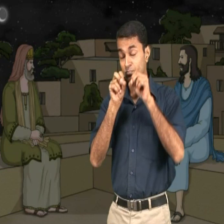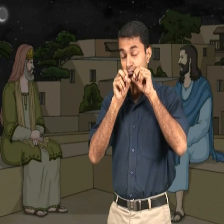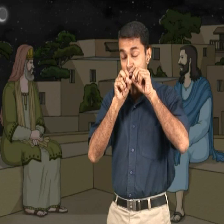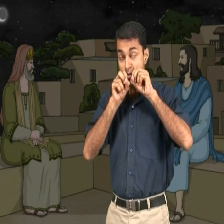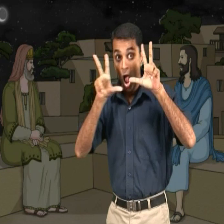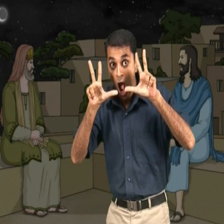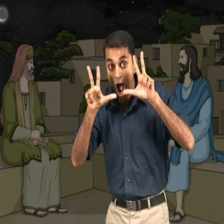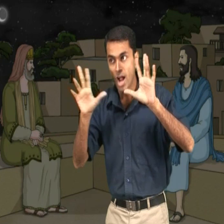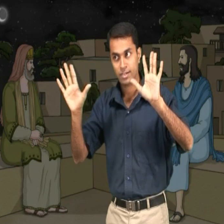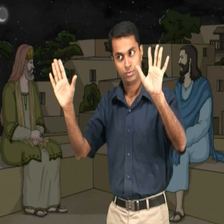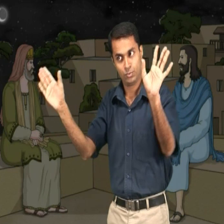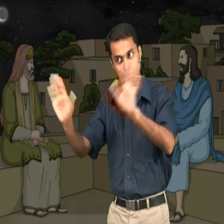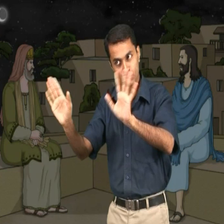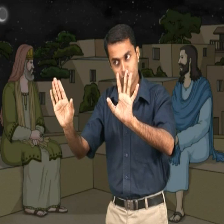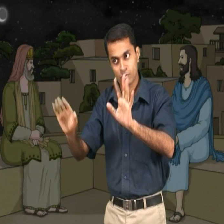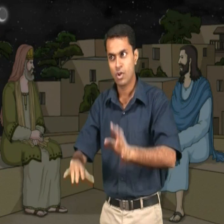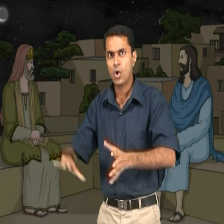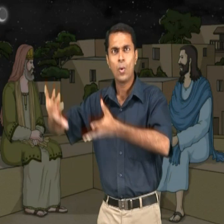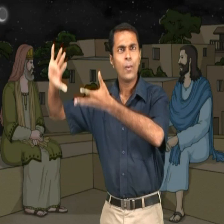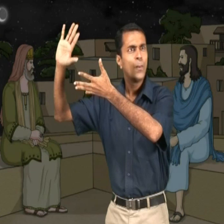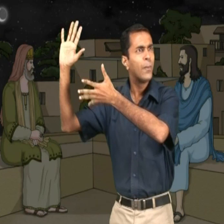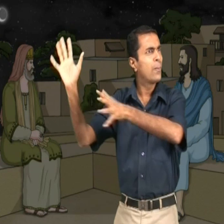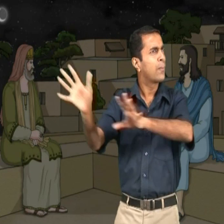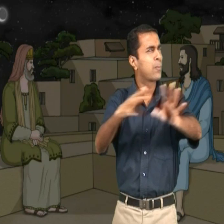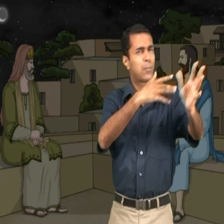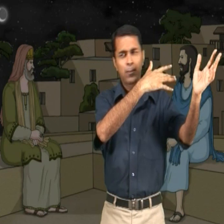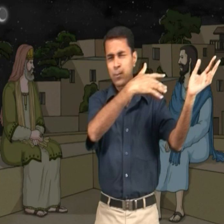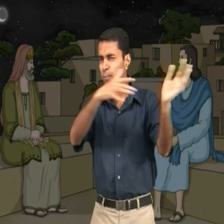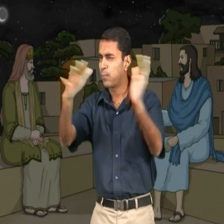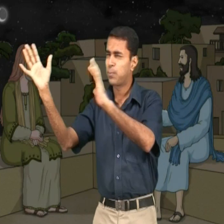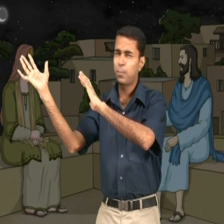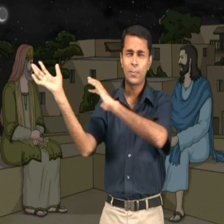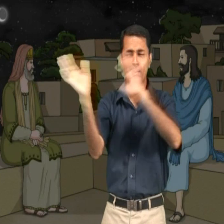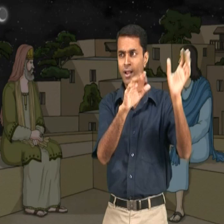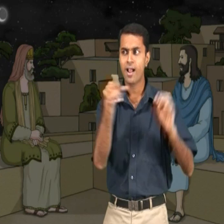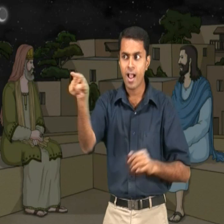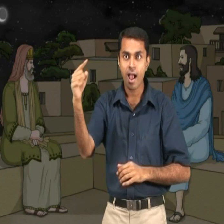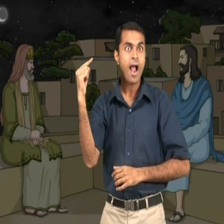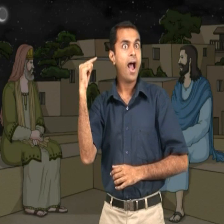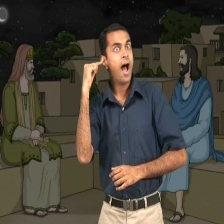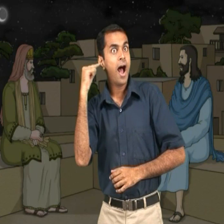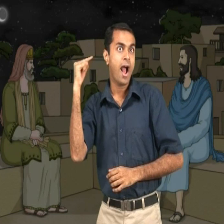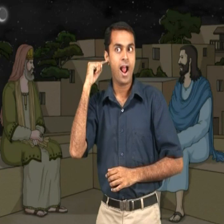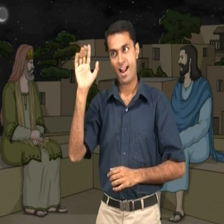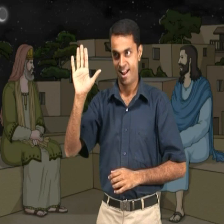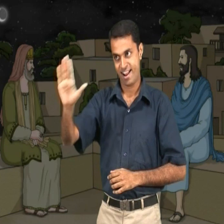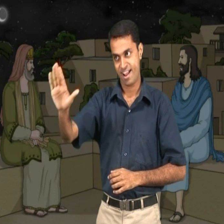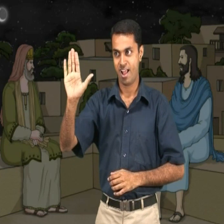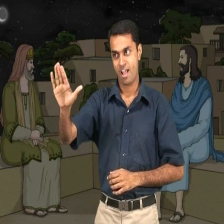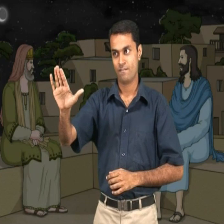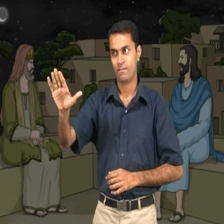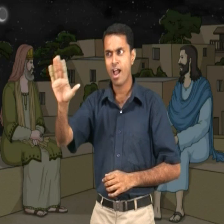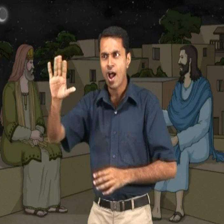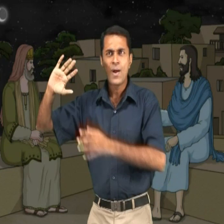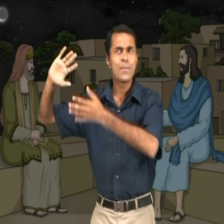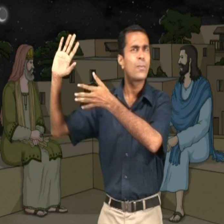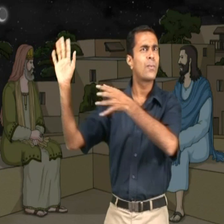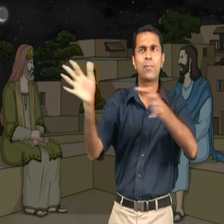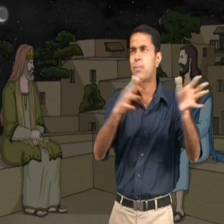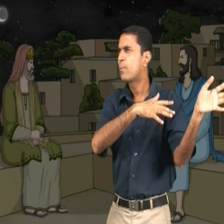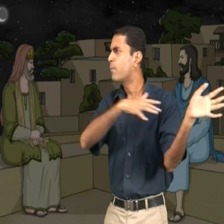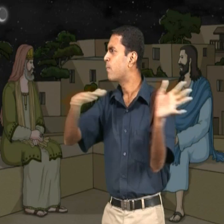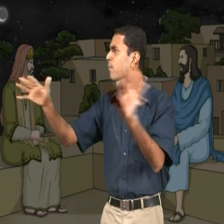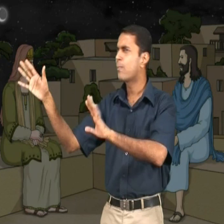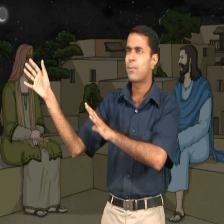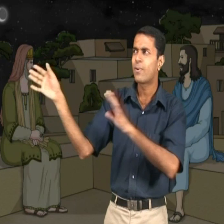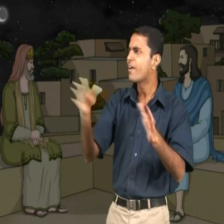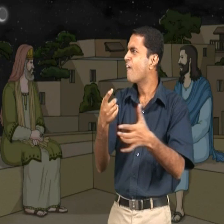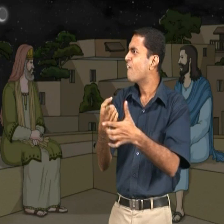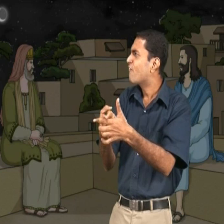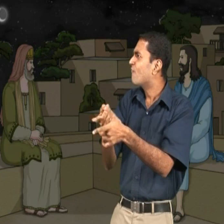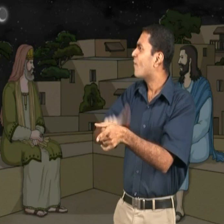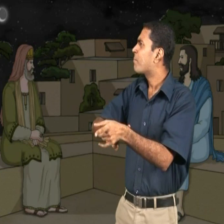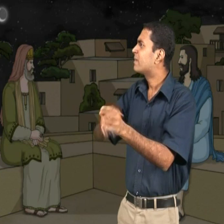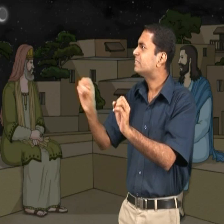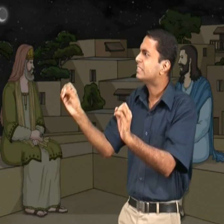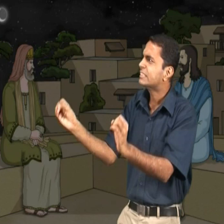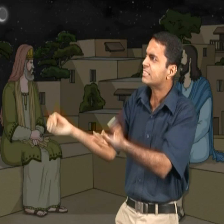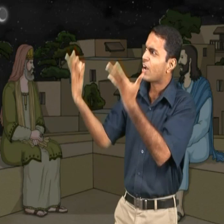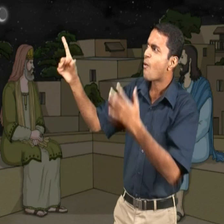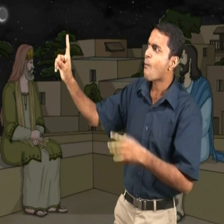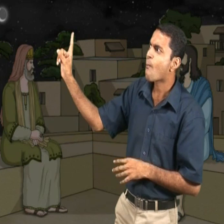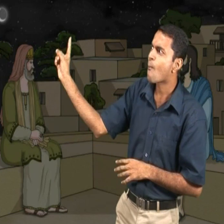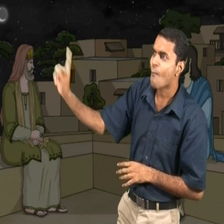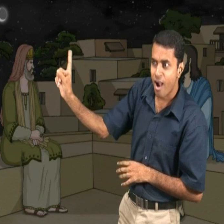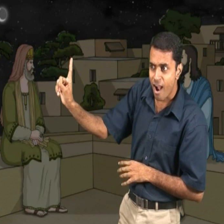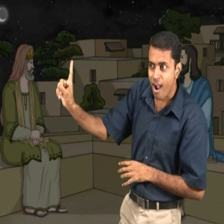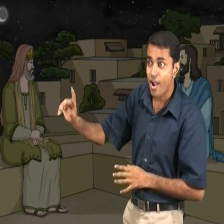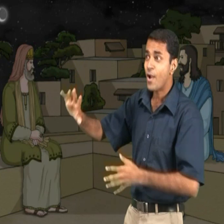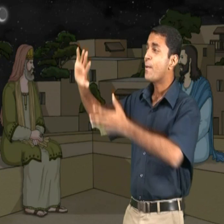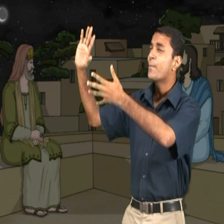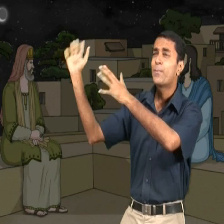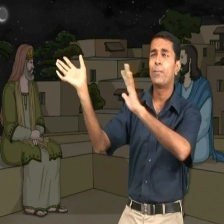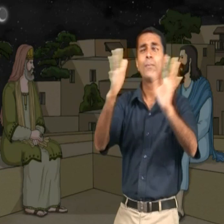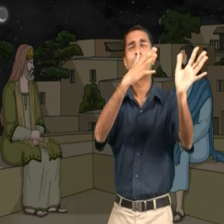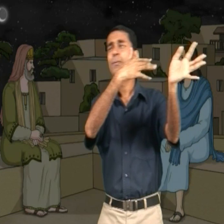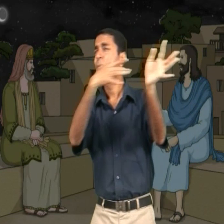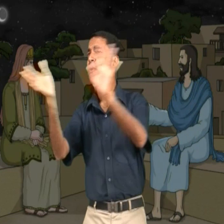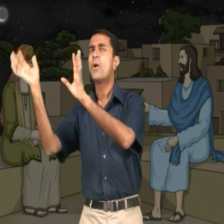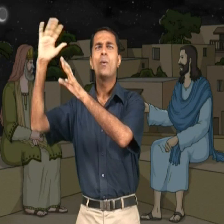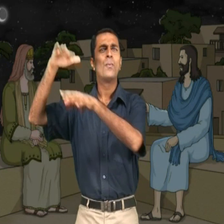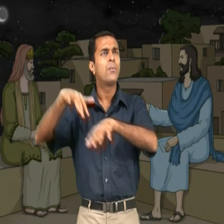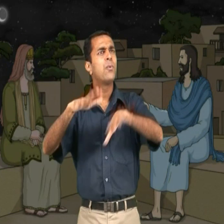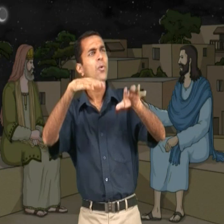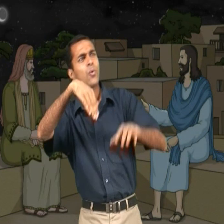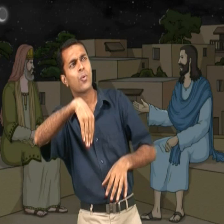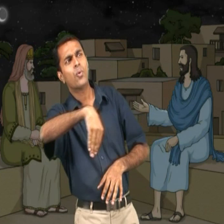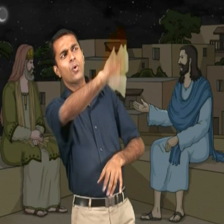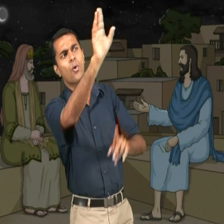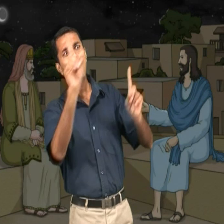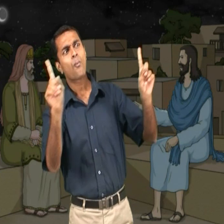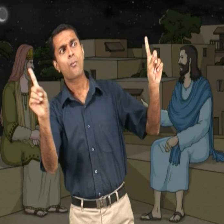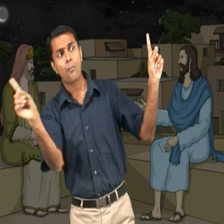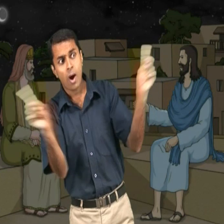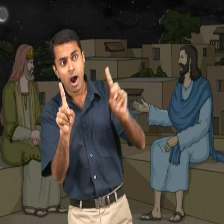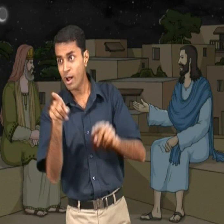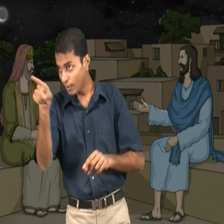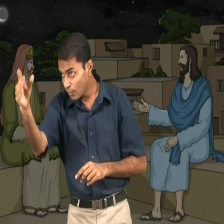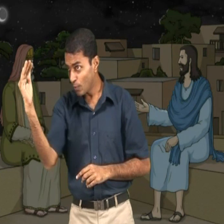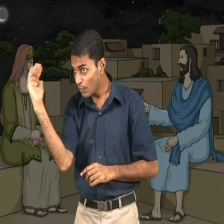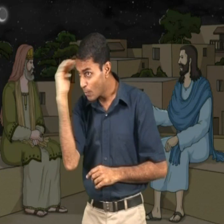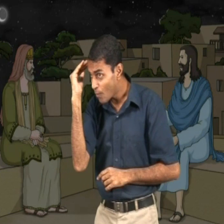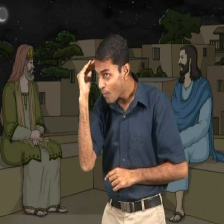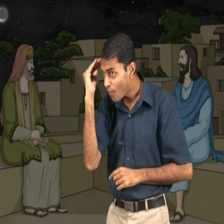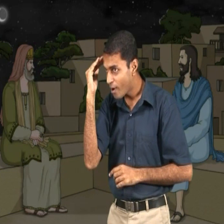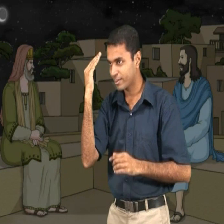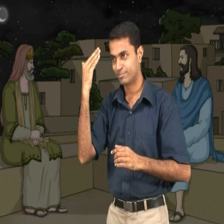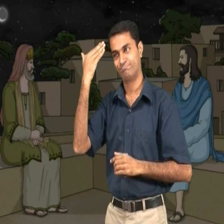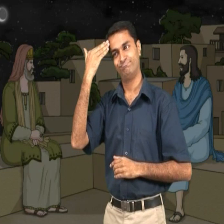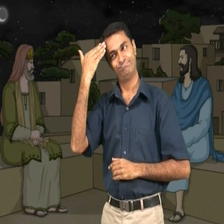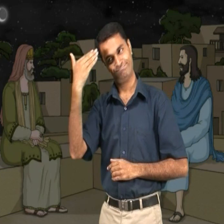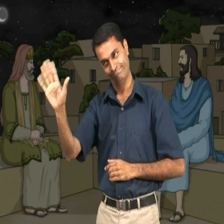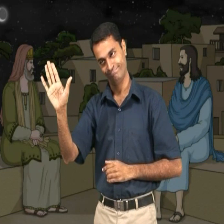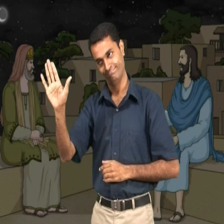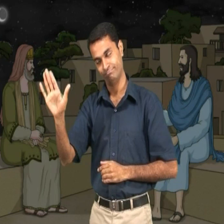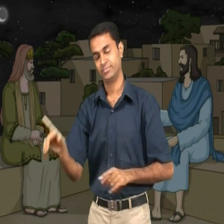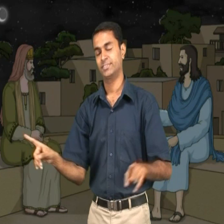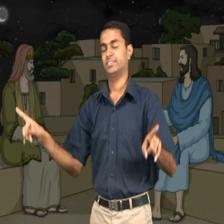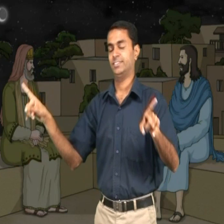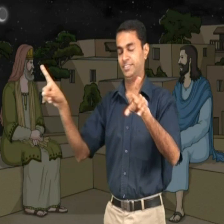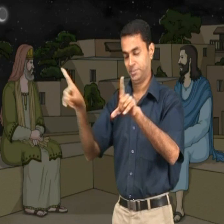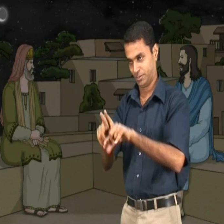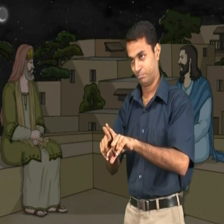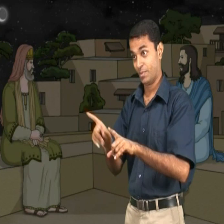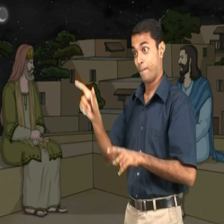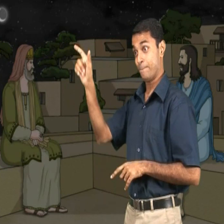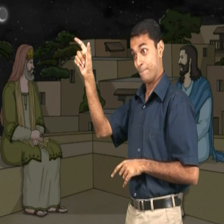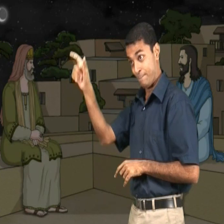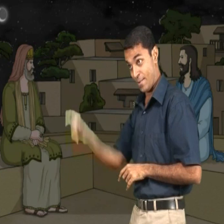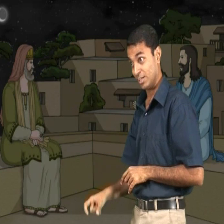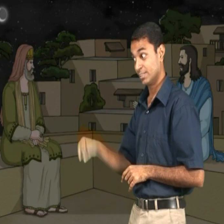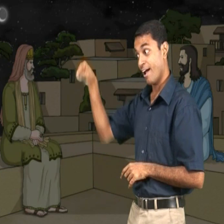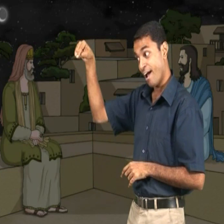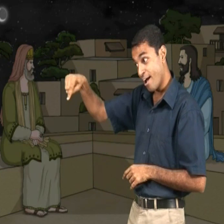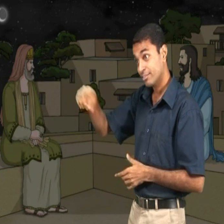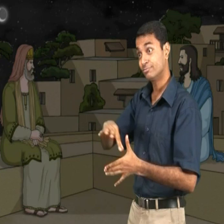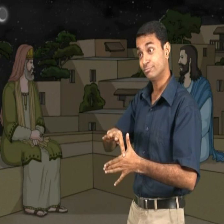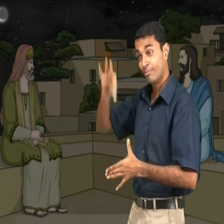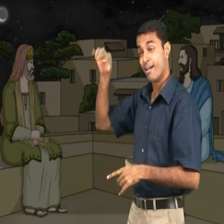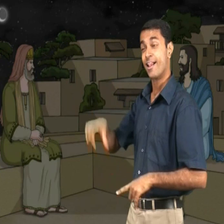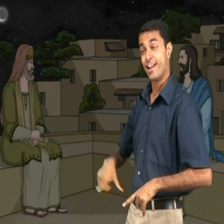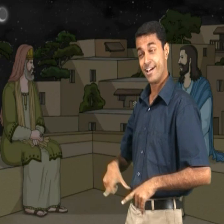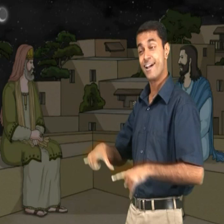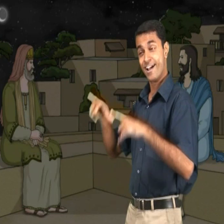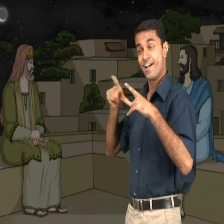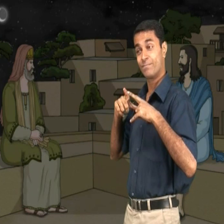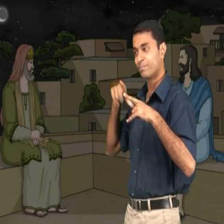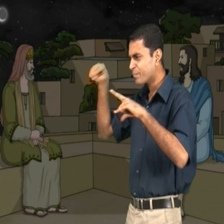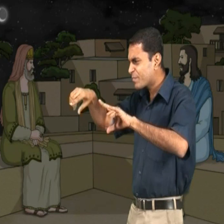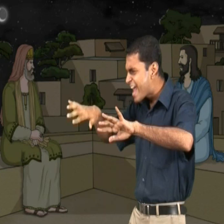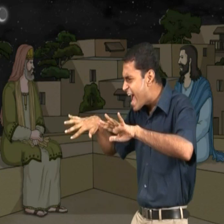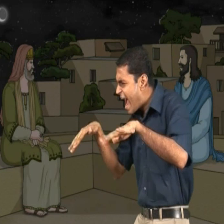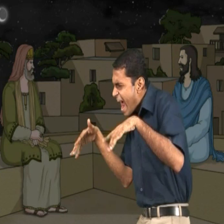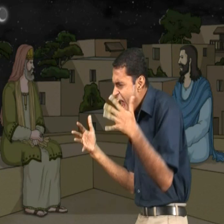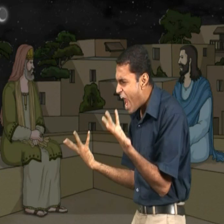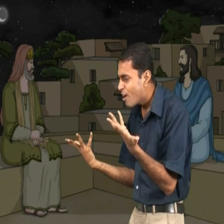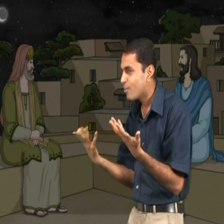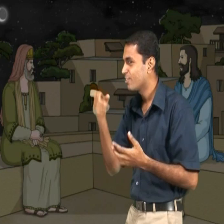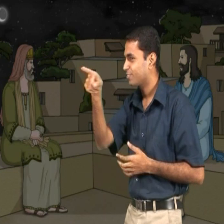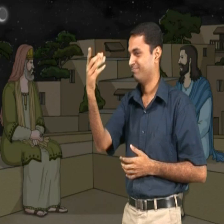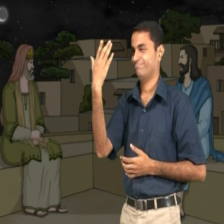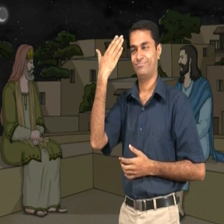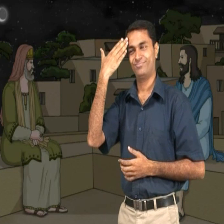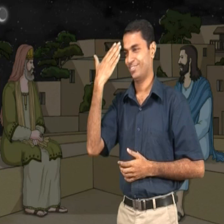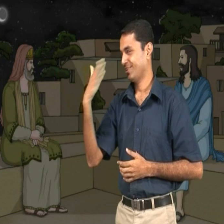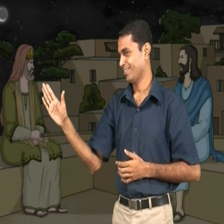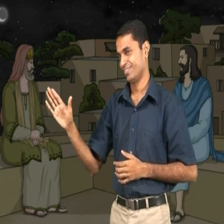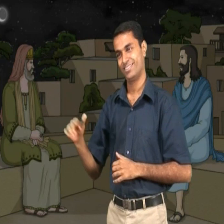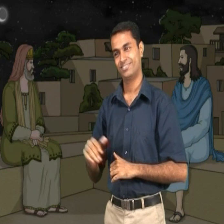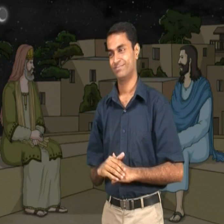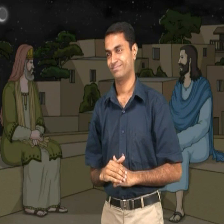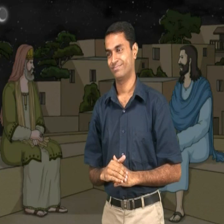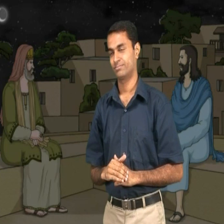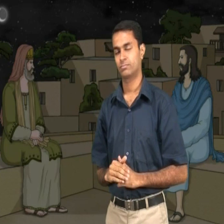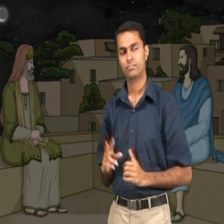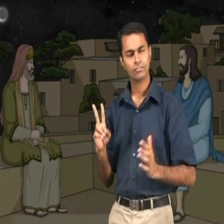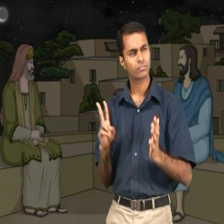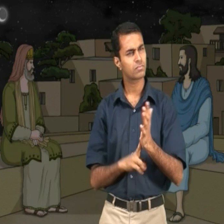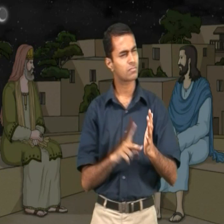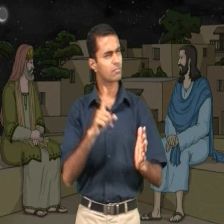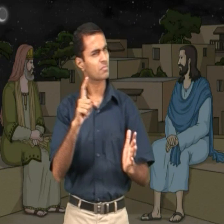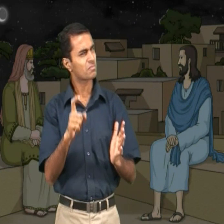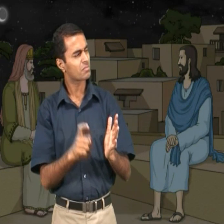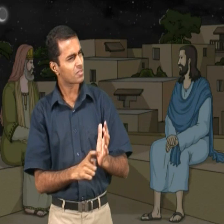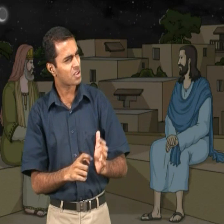The wind blows where it wishes. You hear its sound, but you do not know where it comes from or where it is going.